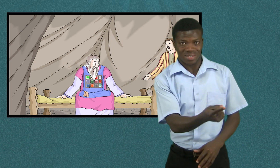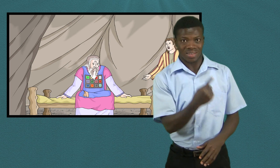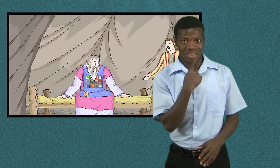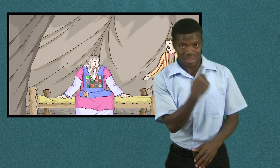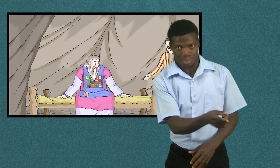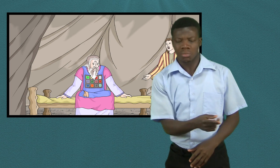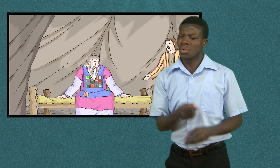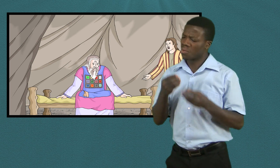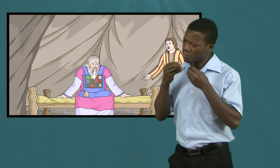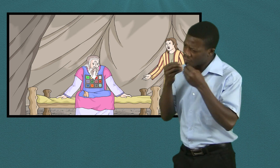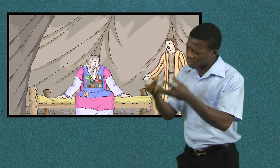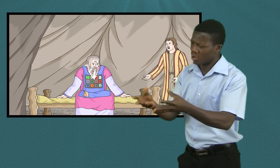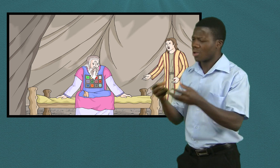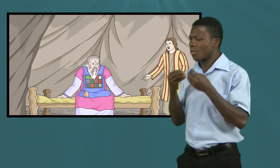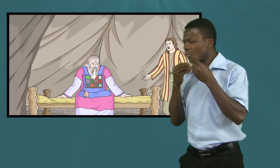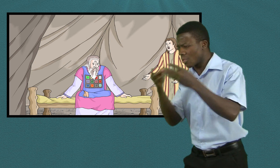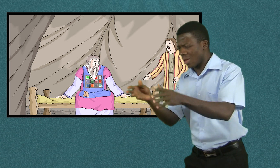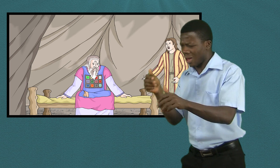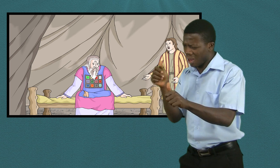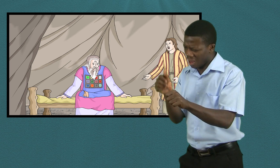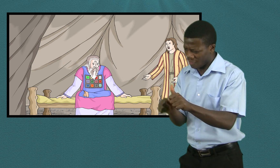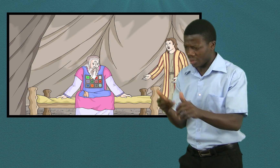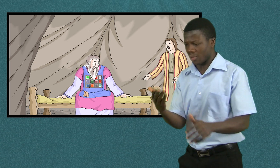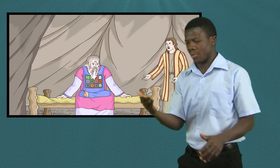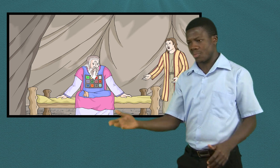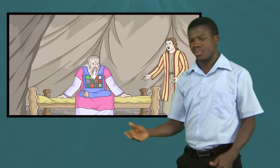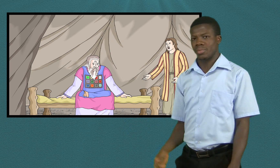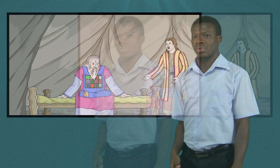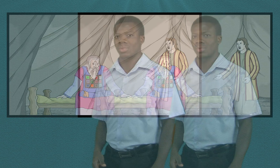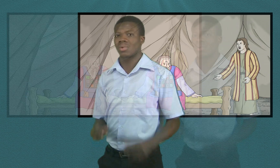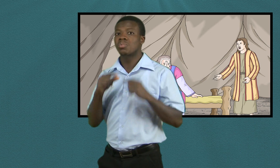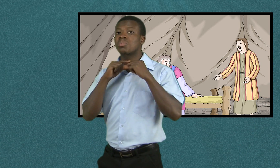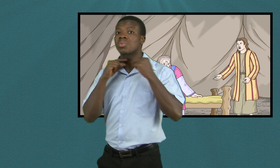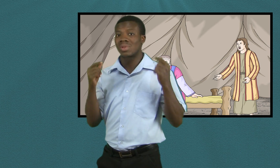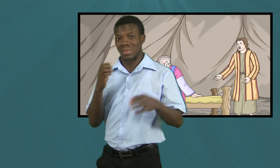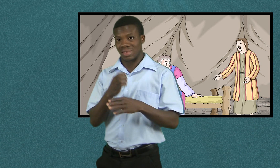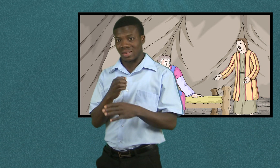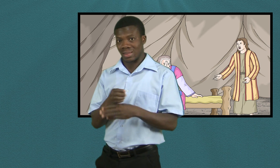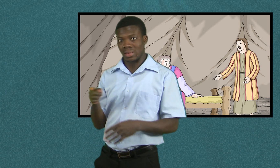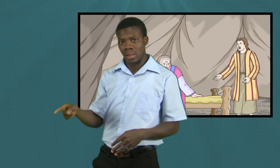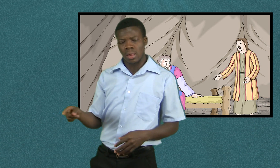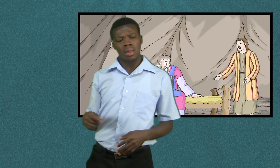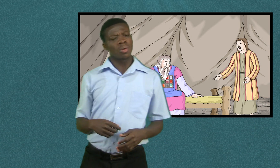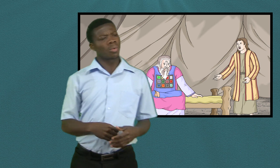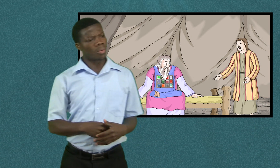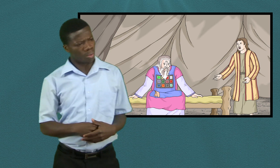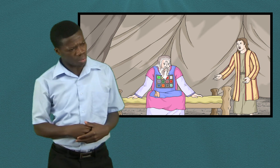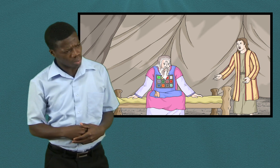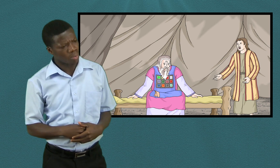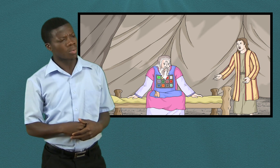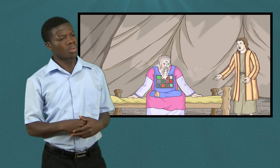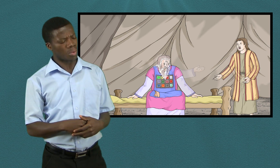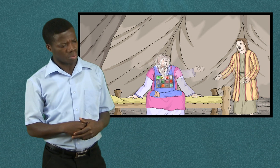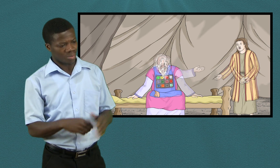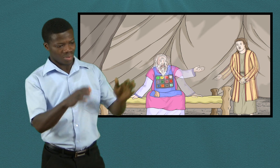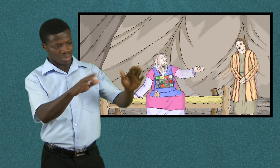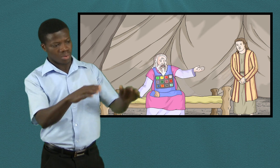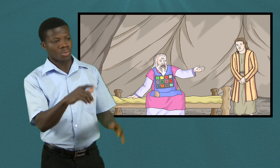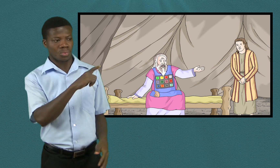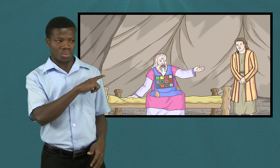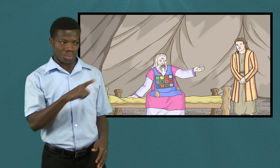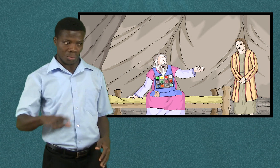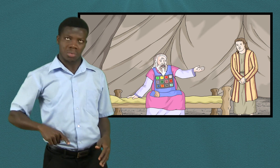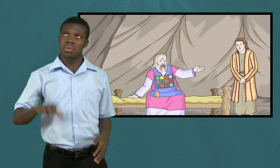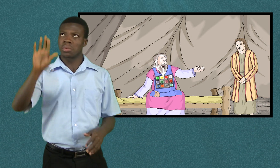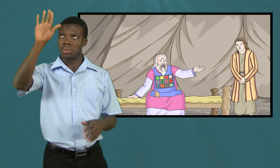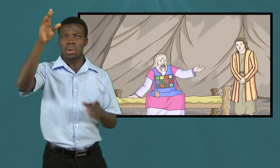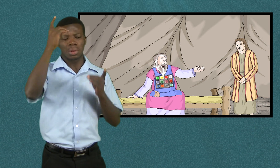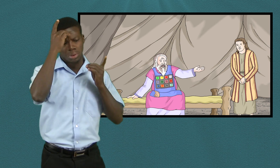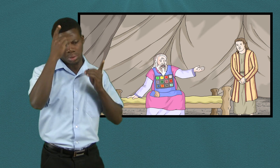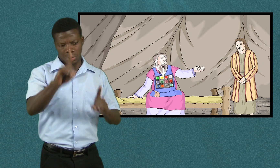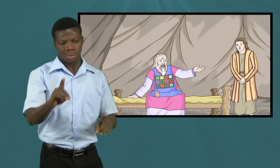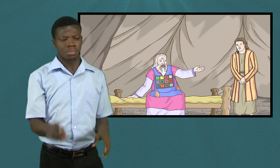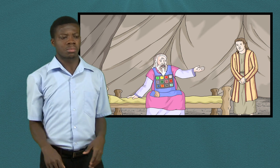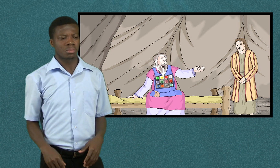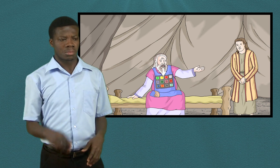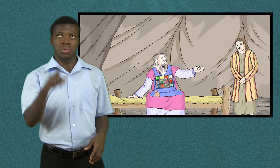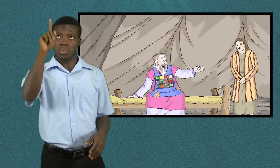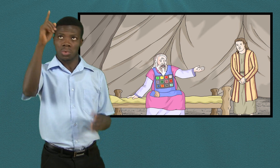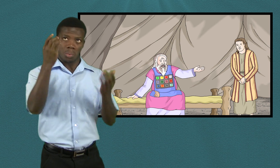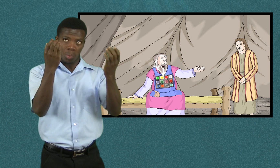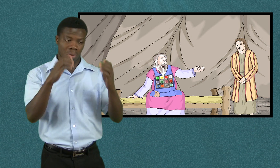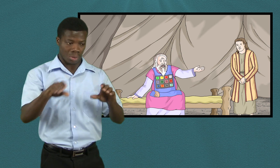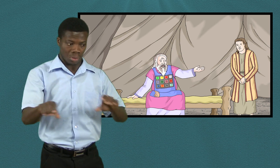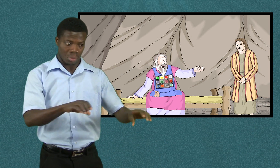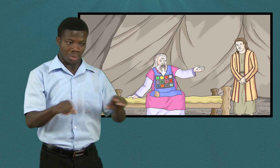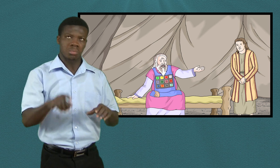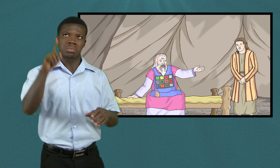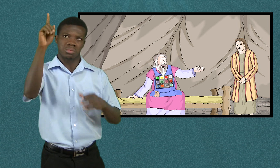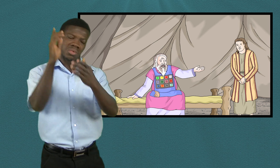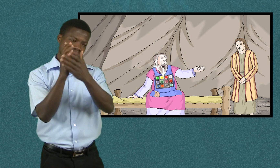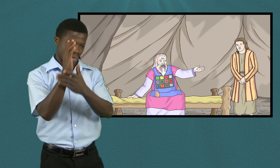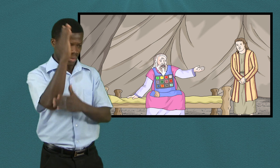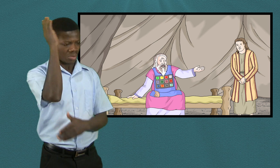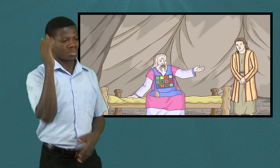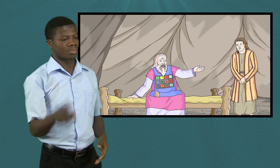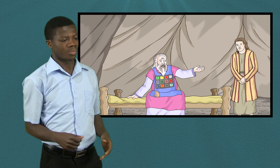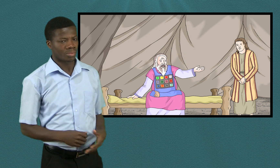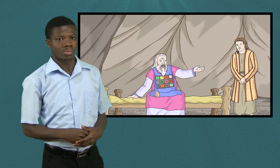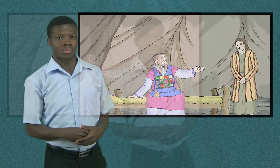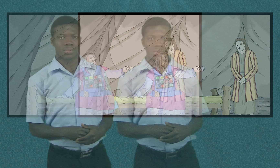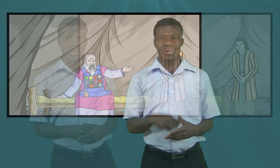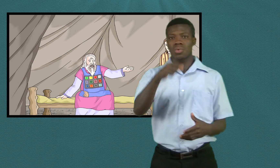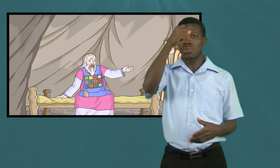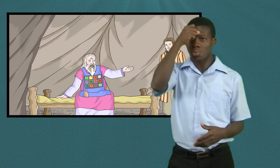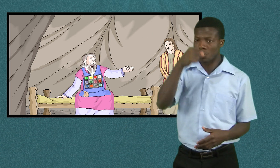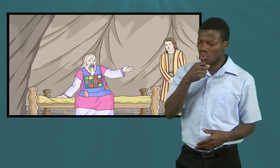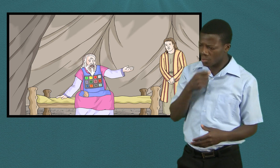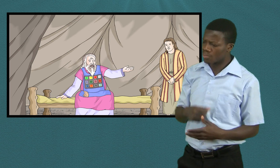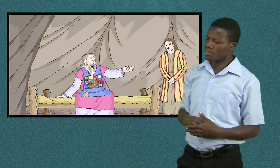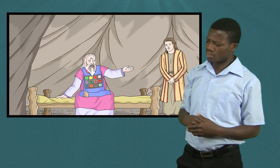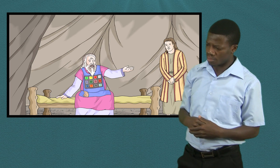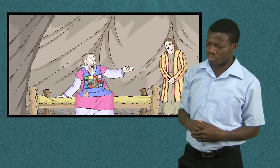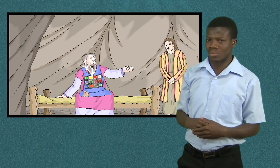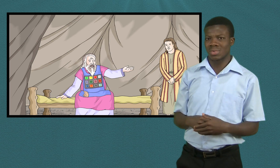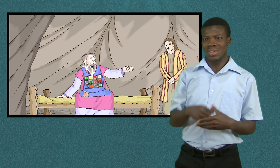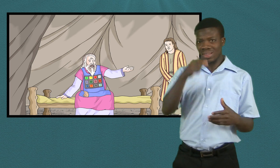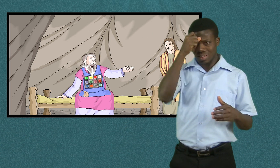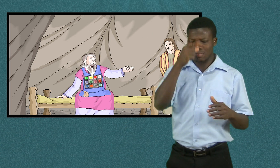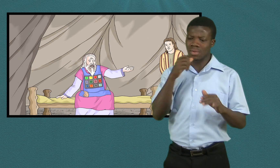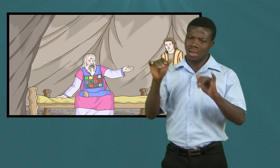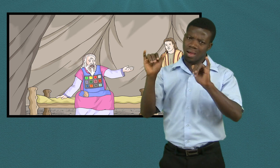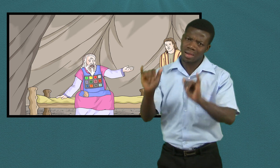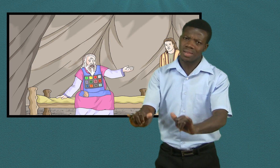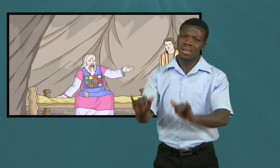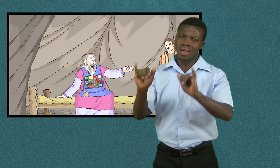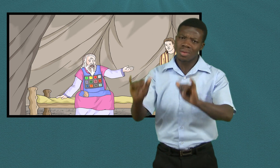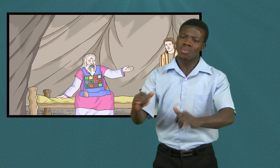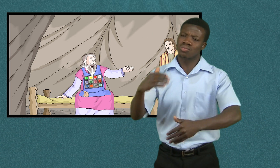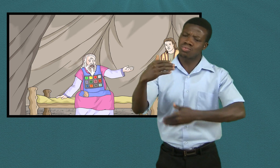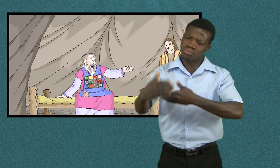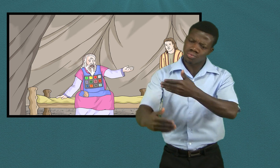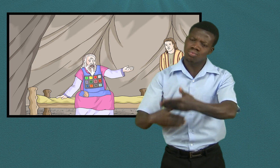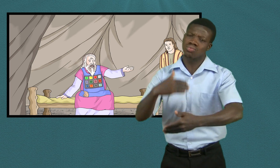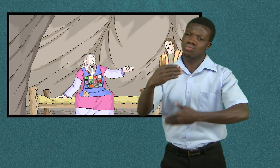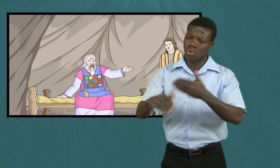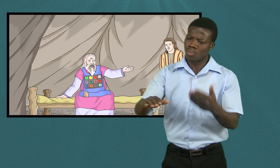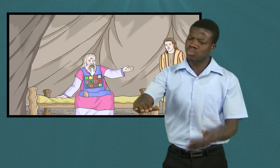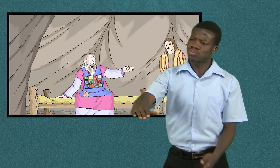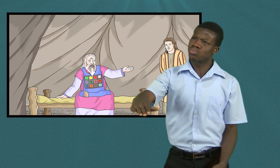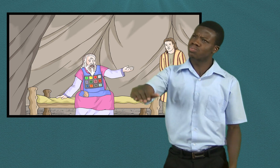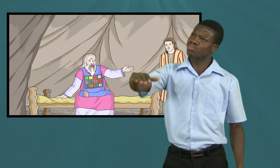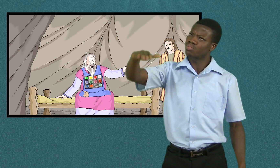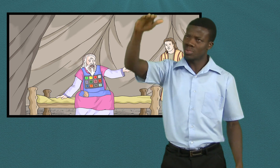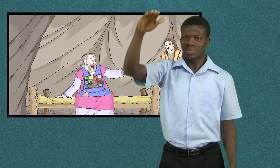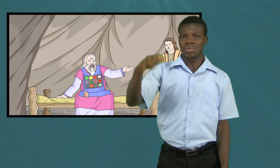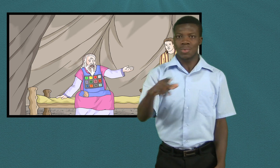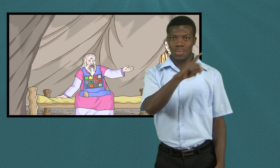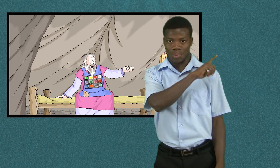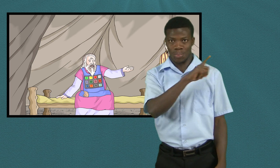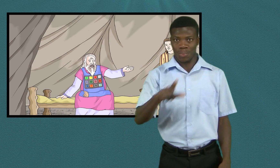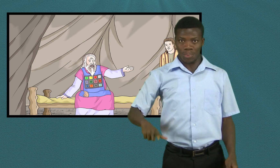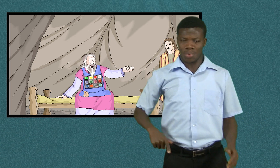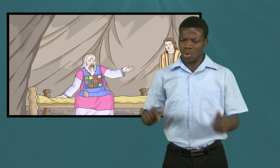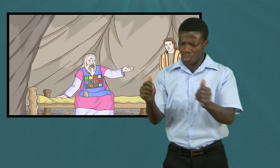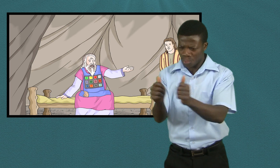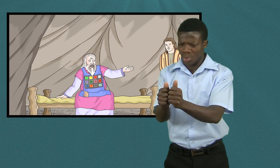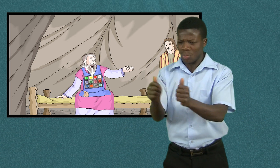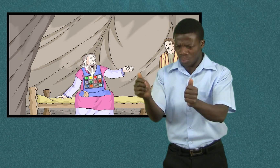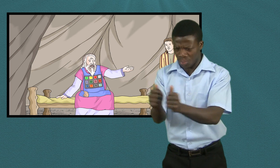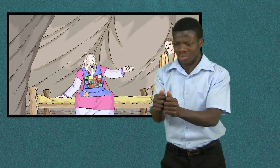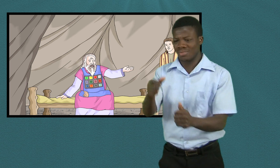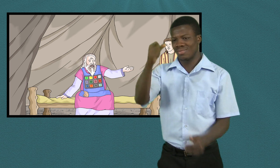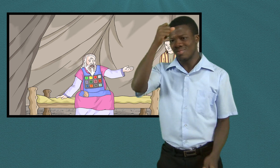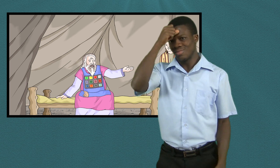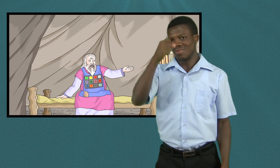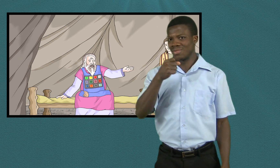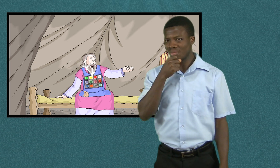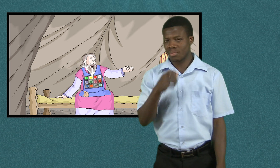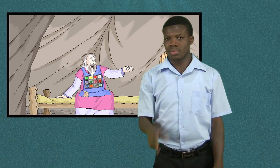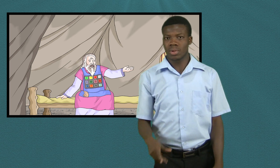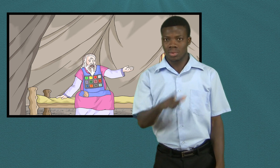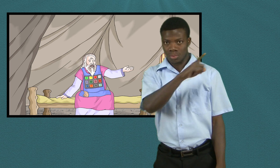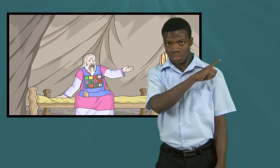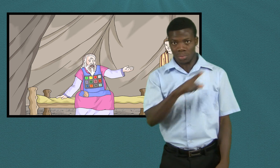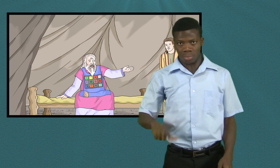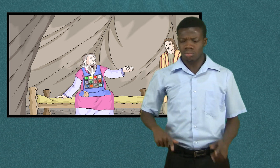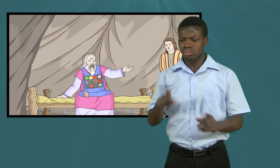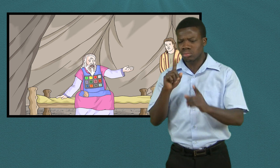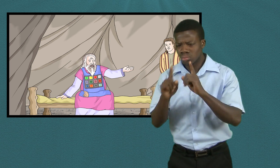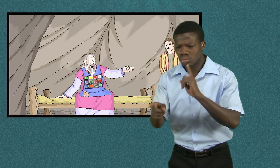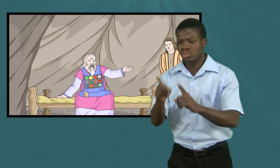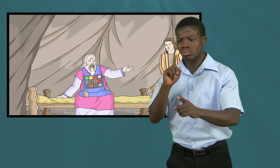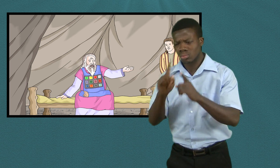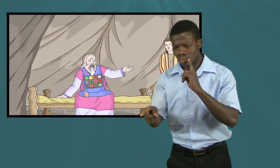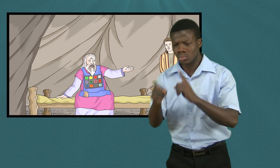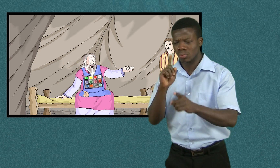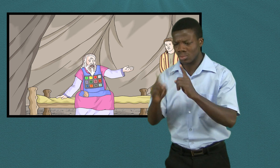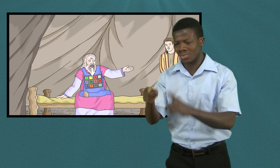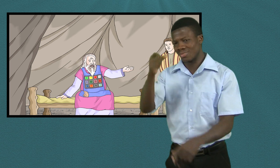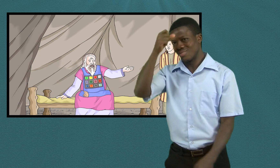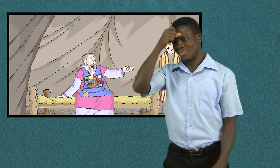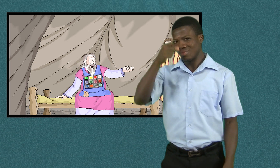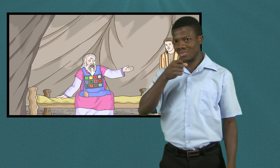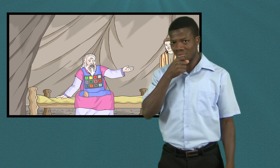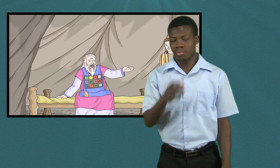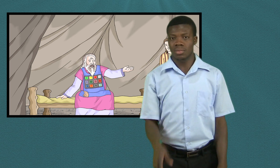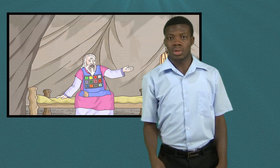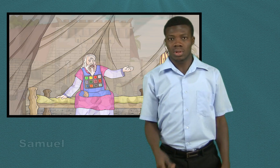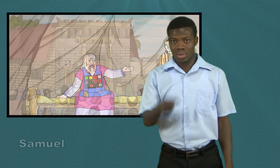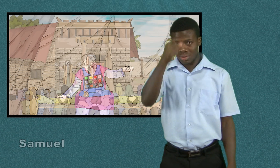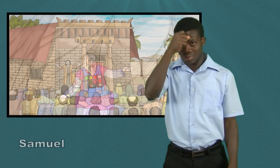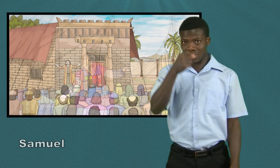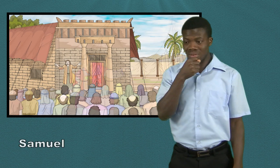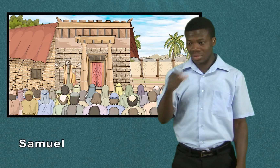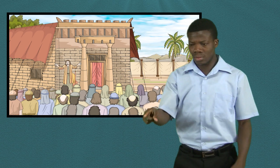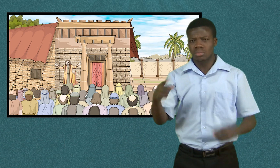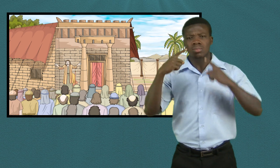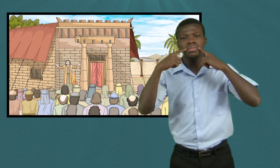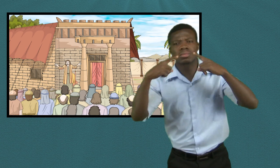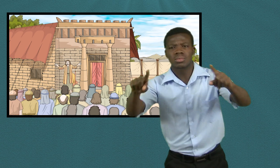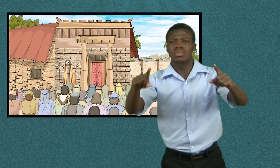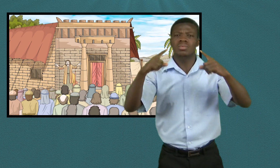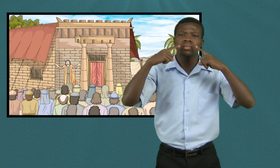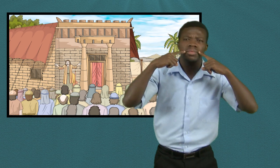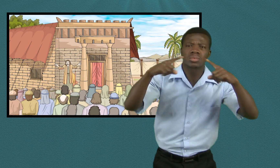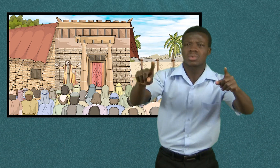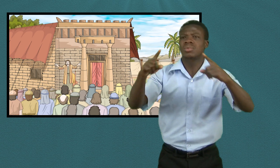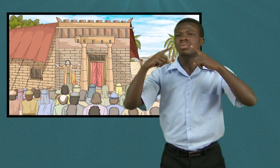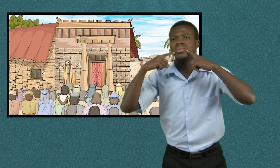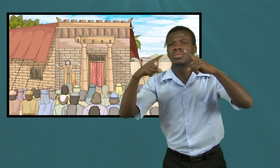So Samuel told him everything and did not hide a thing from him. “He is the LORD,” replied Eli. “Let Him do what is good in His eyes.”